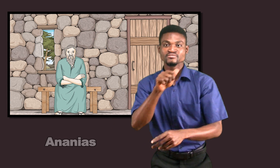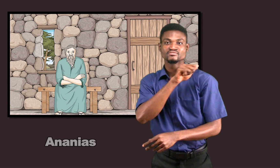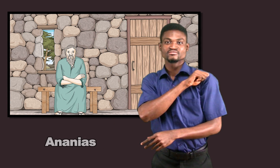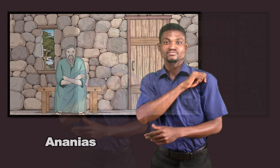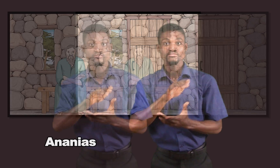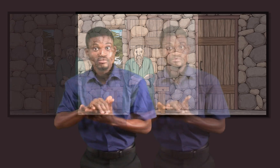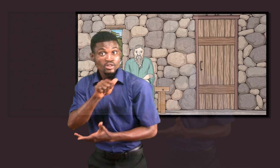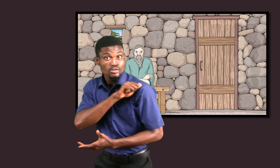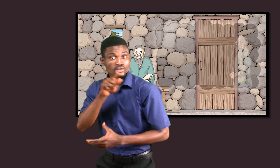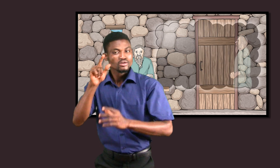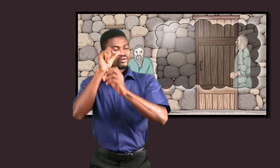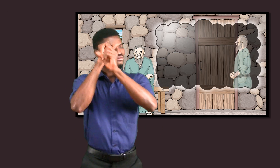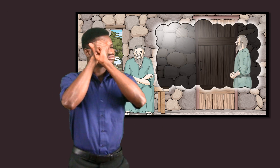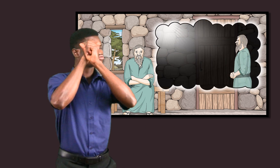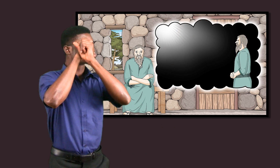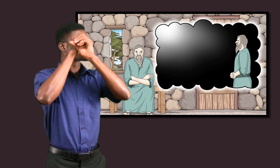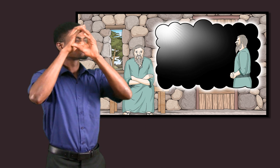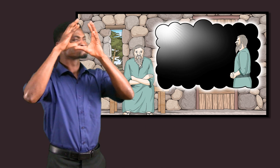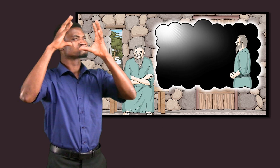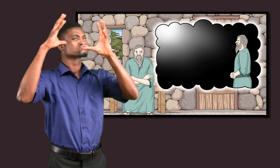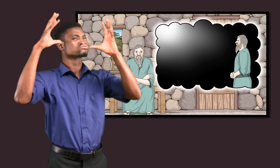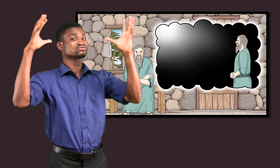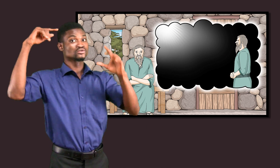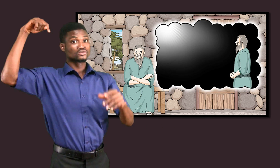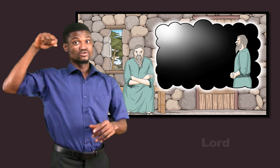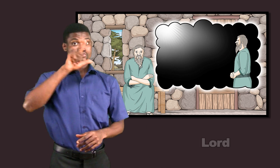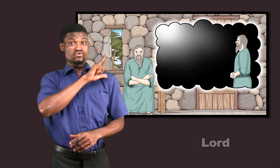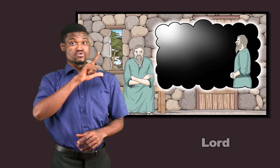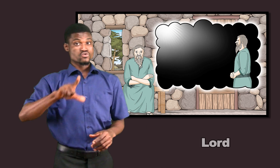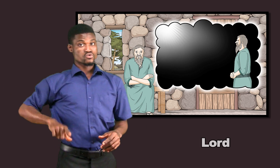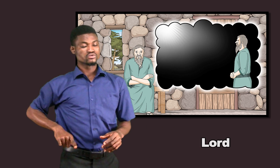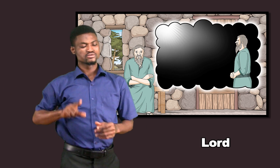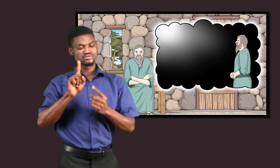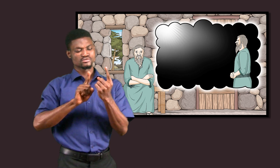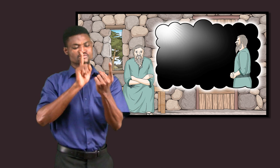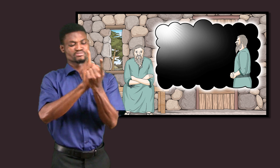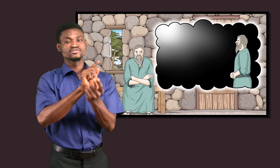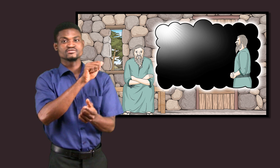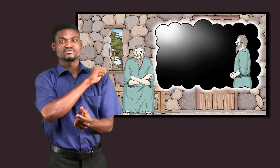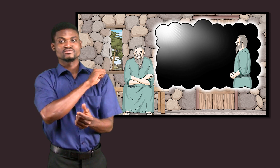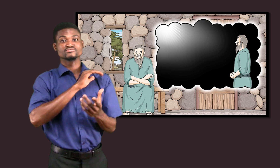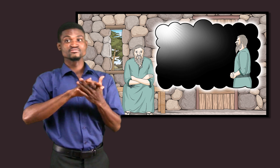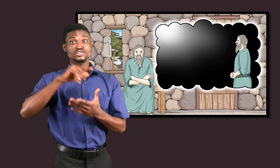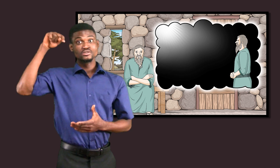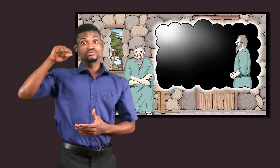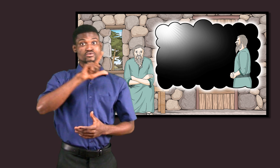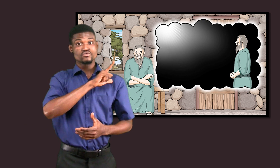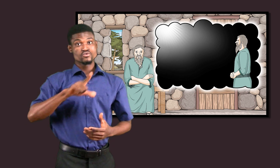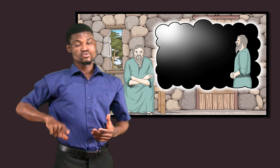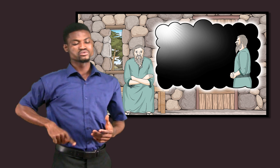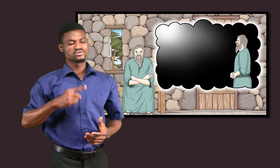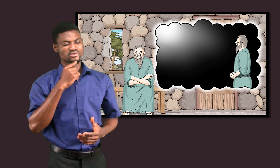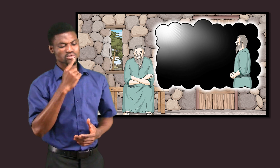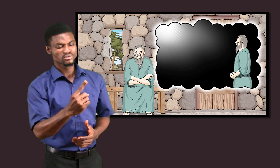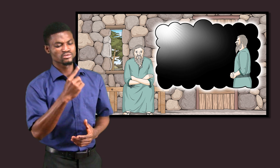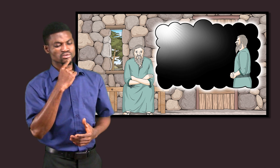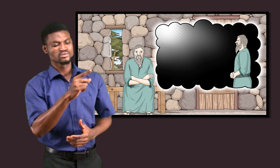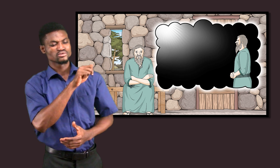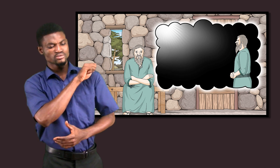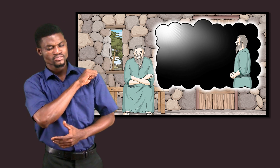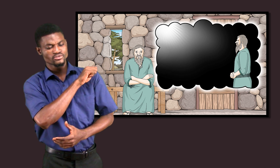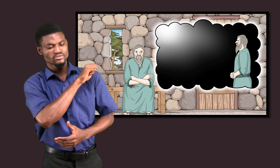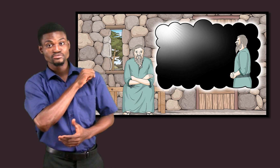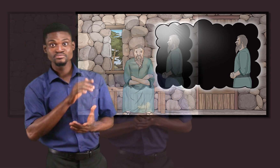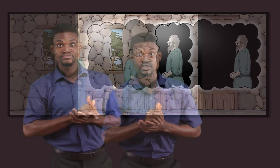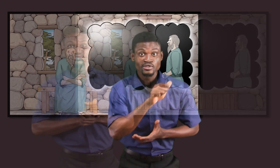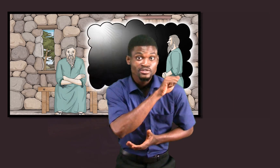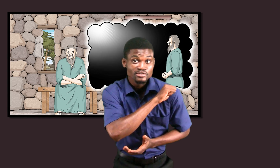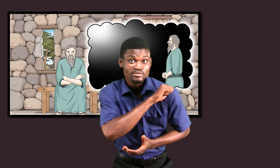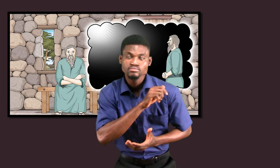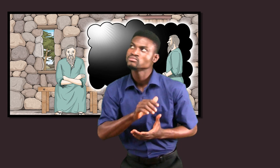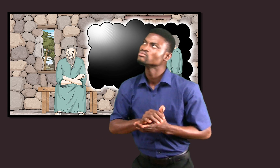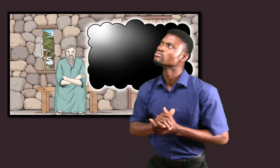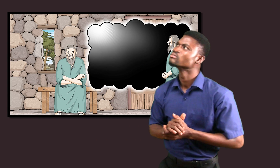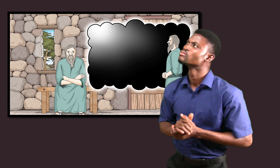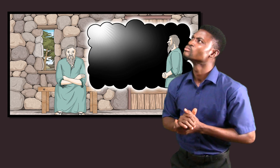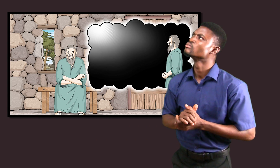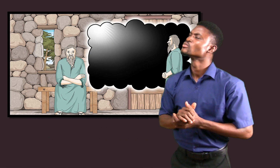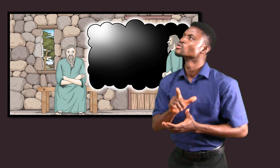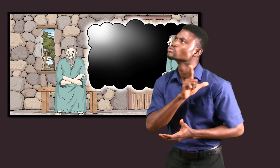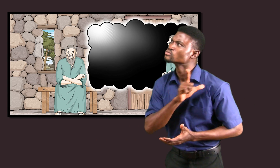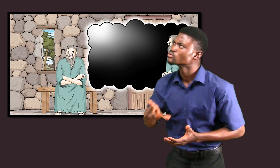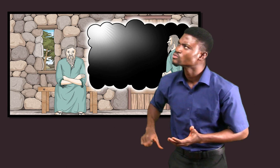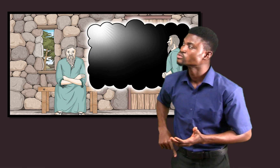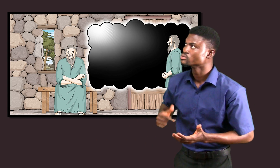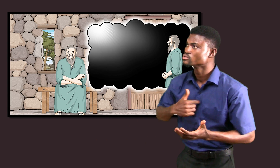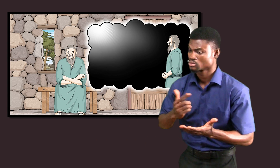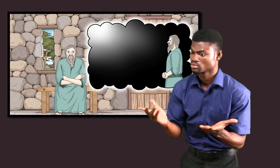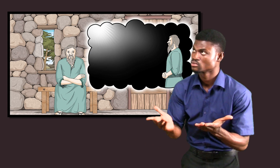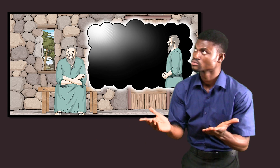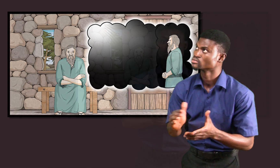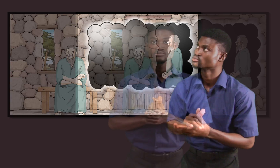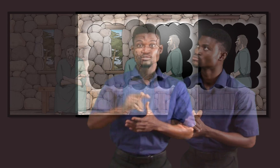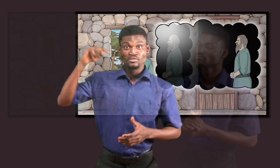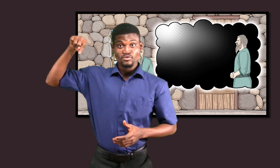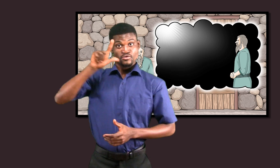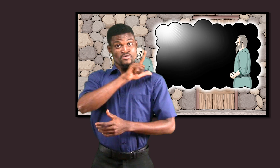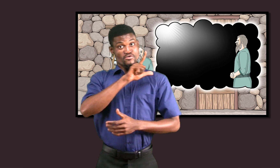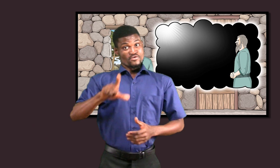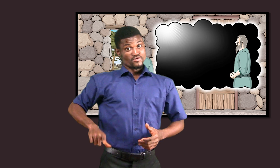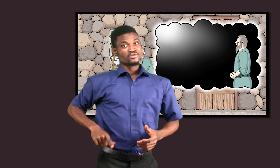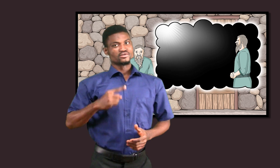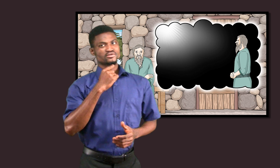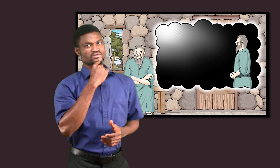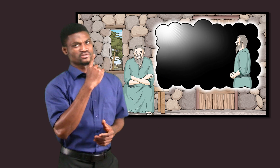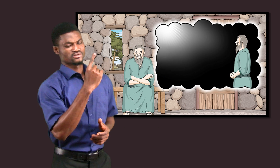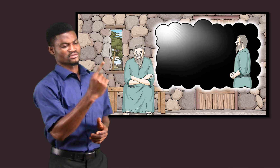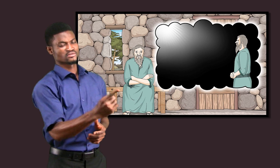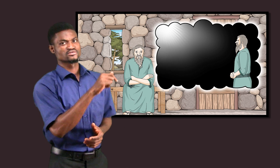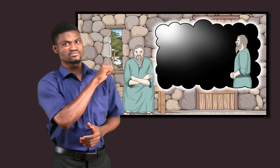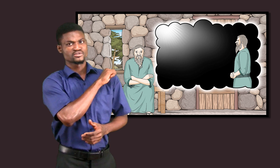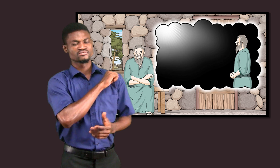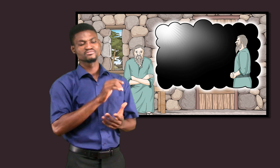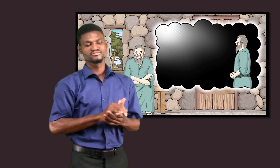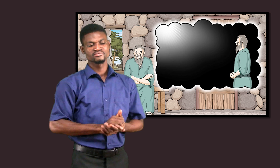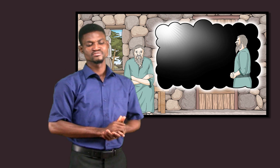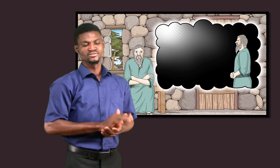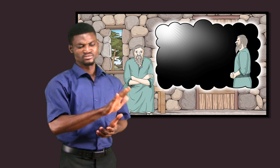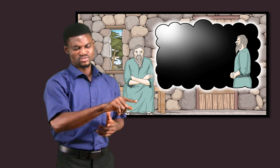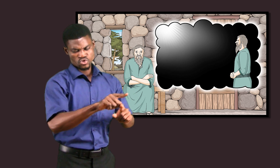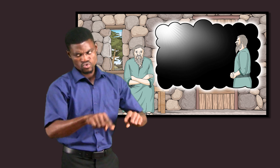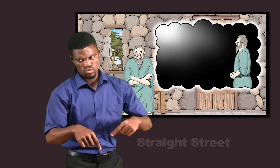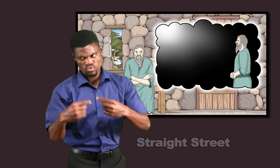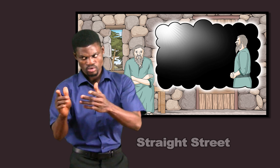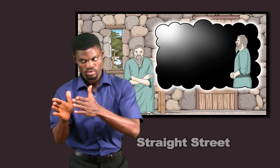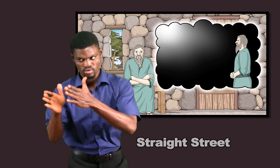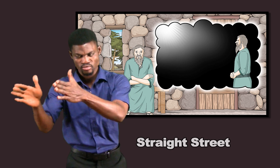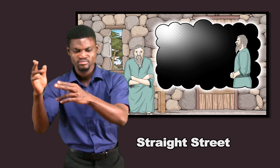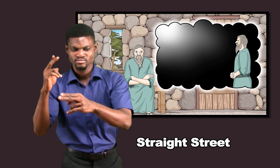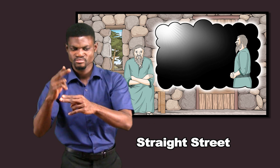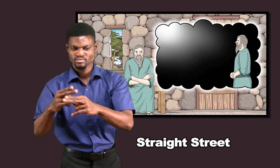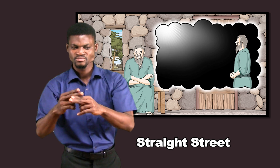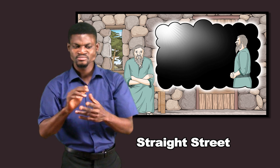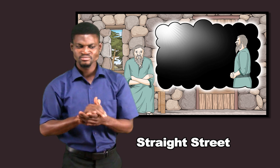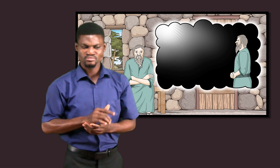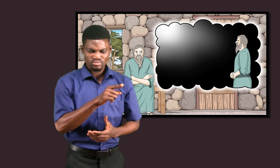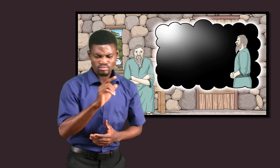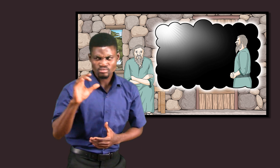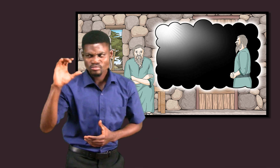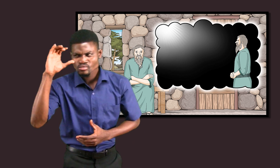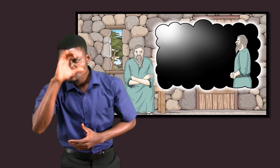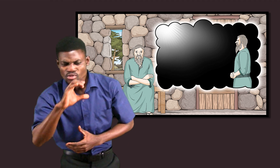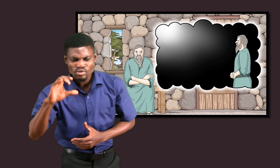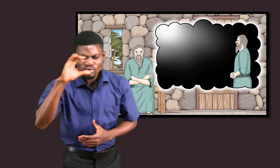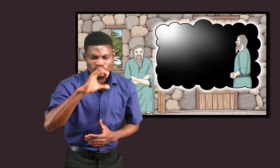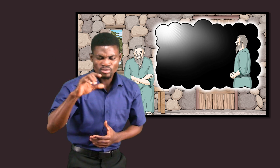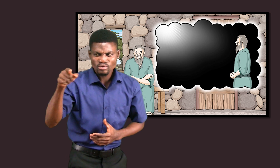The Lord spoke to him in a vision, “Ananias!” “Here I am, Lord,” he answered. “Get up!” the Lord told him.